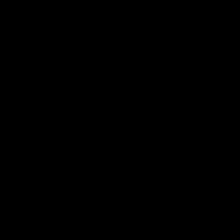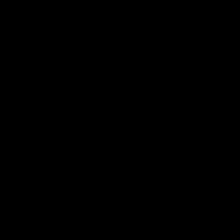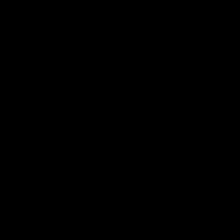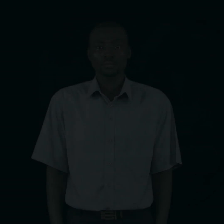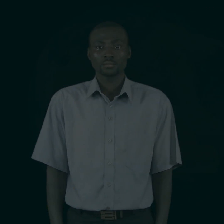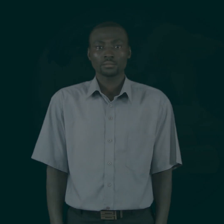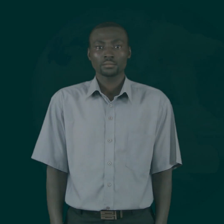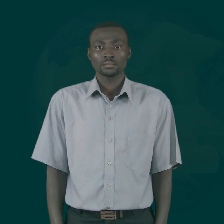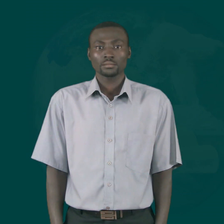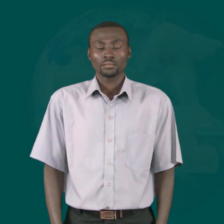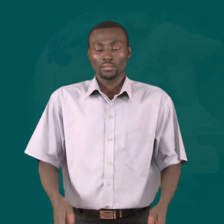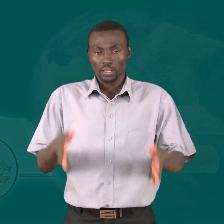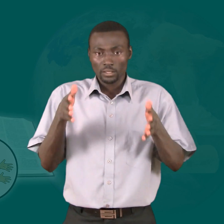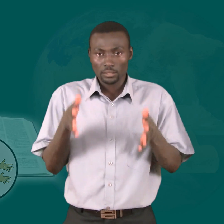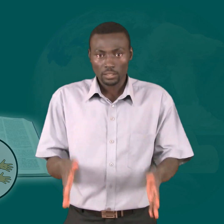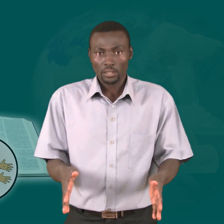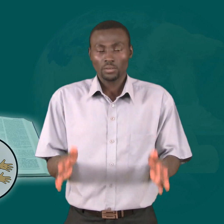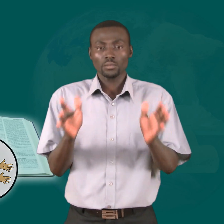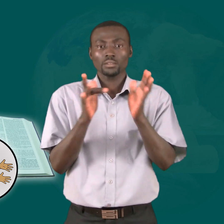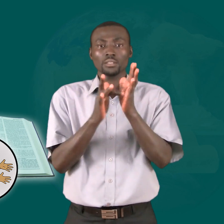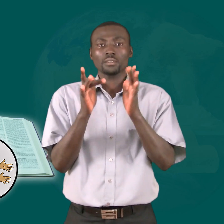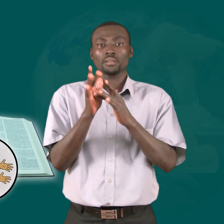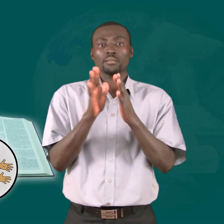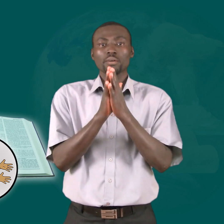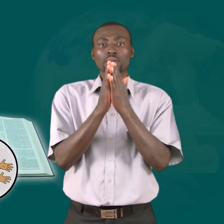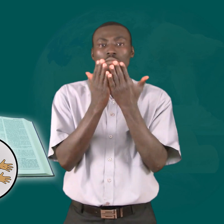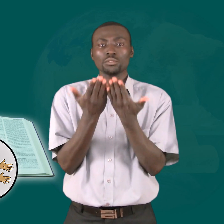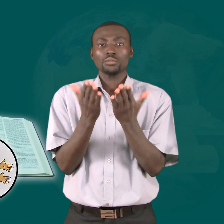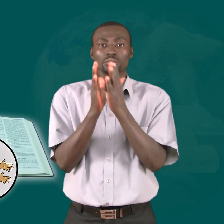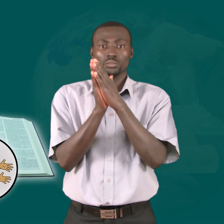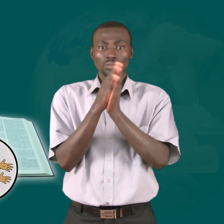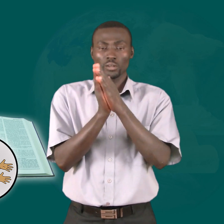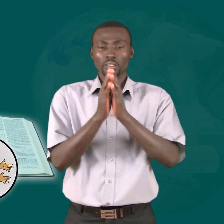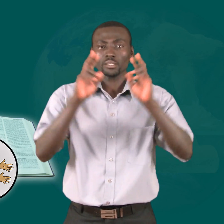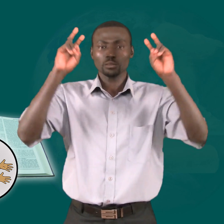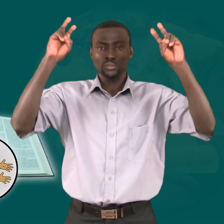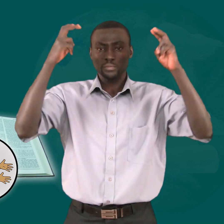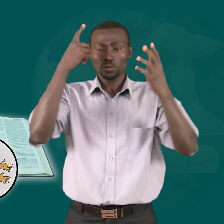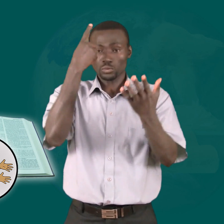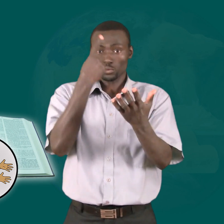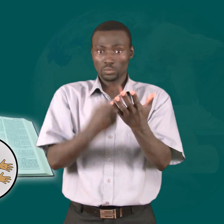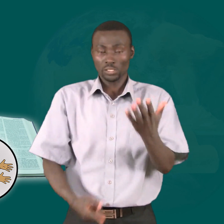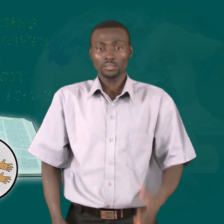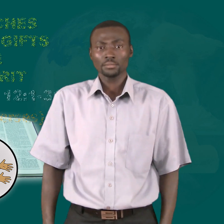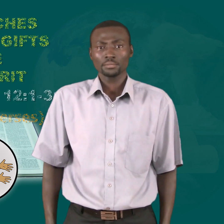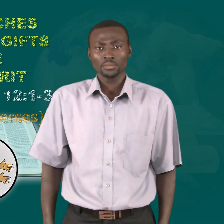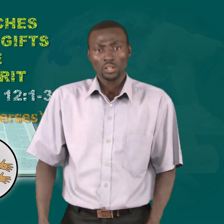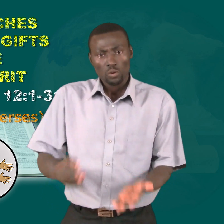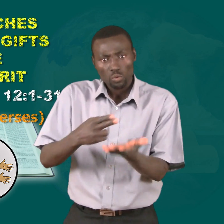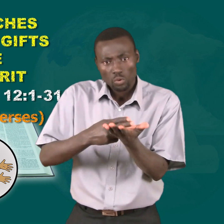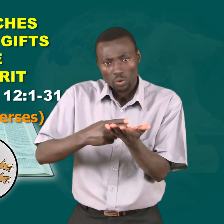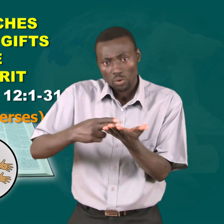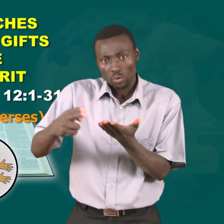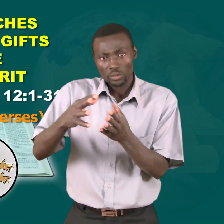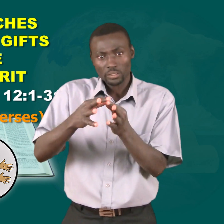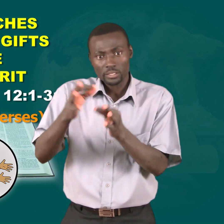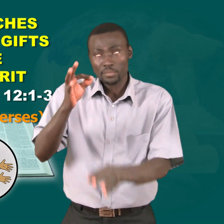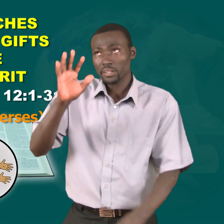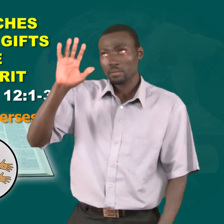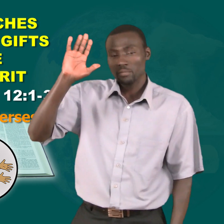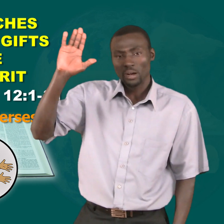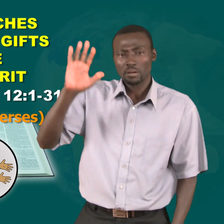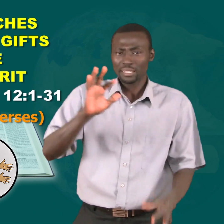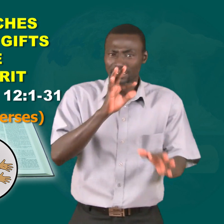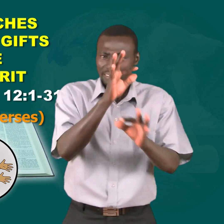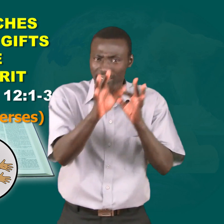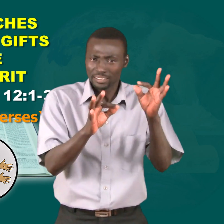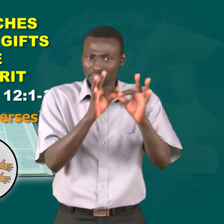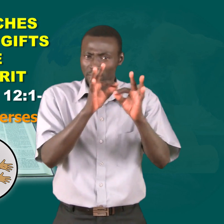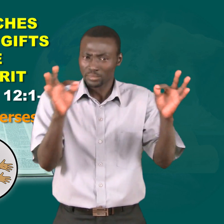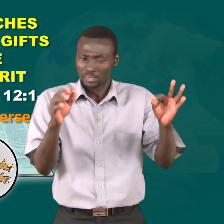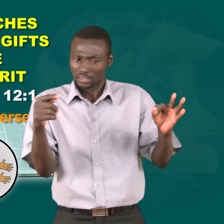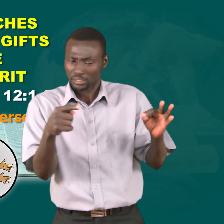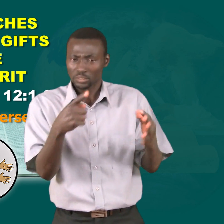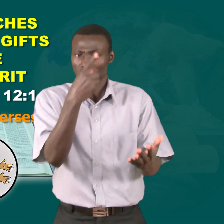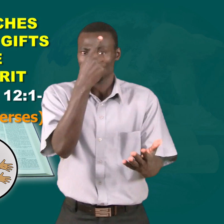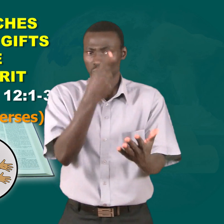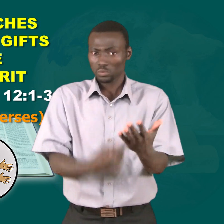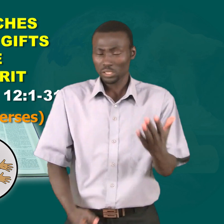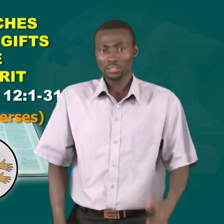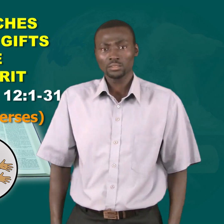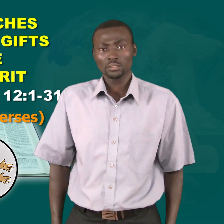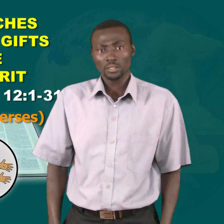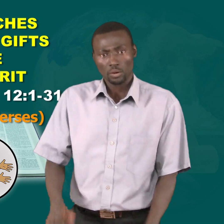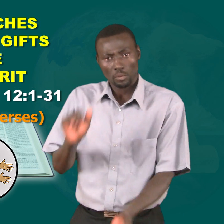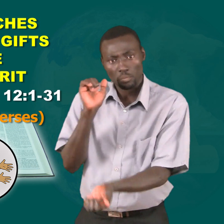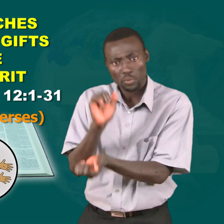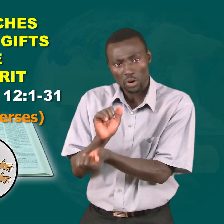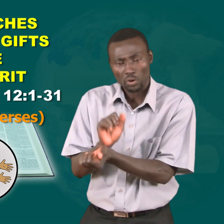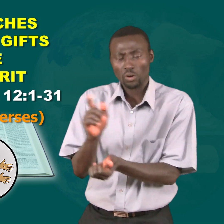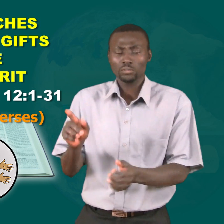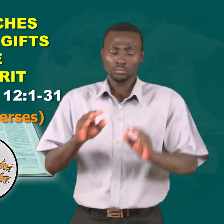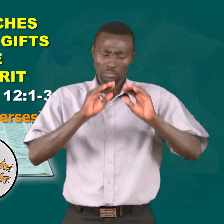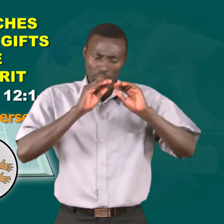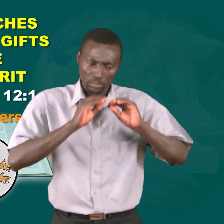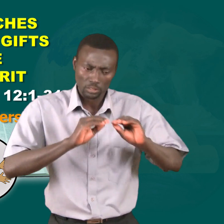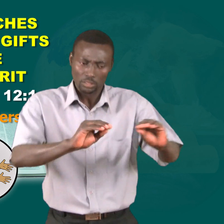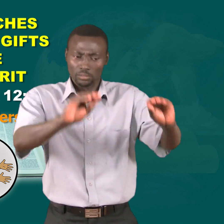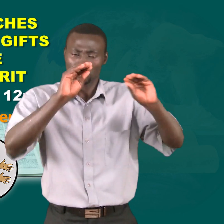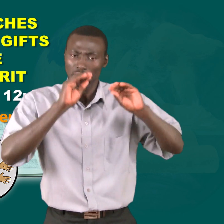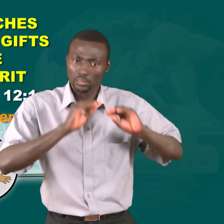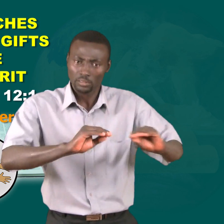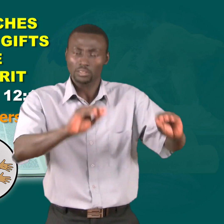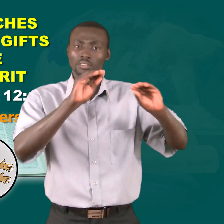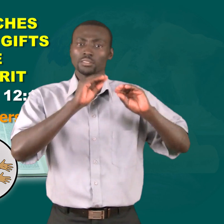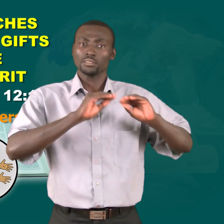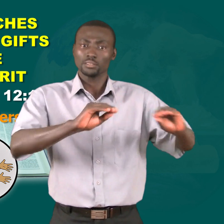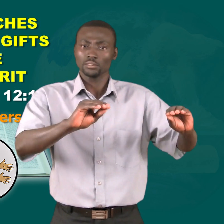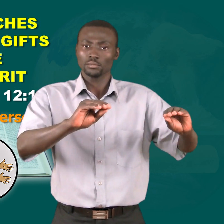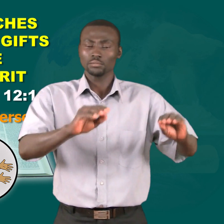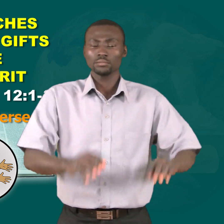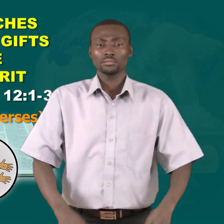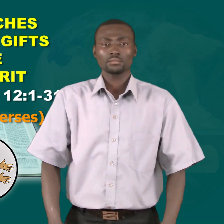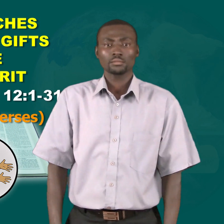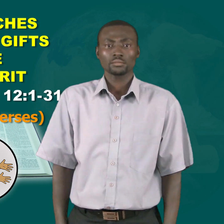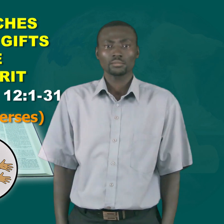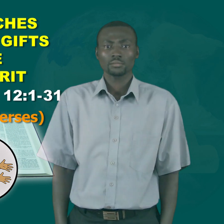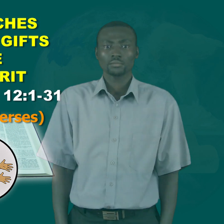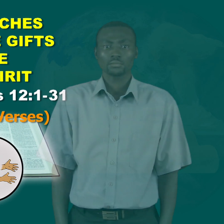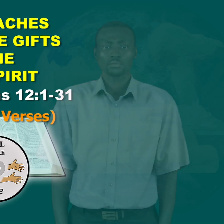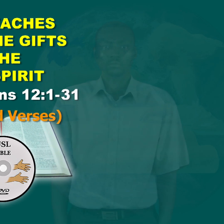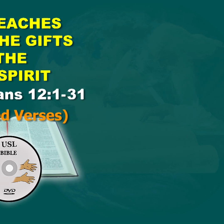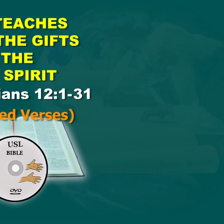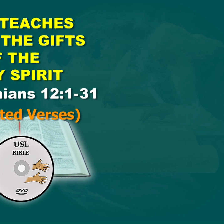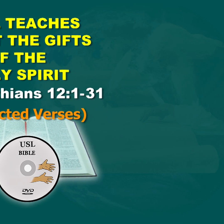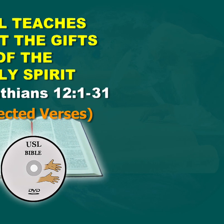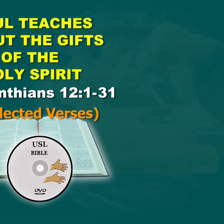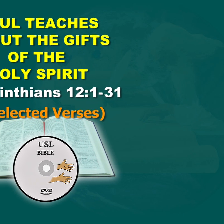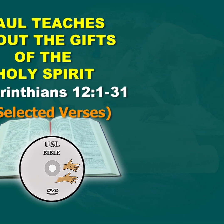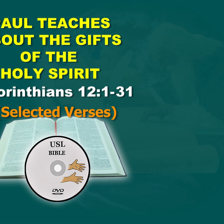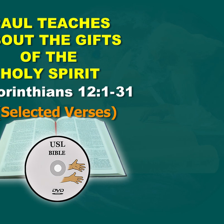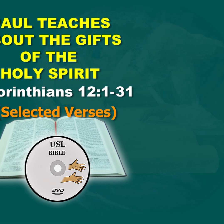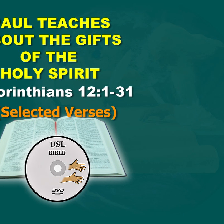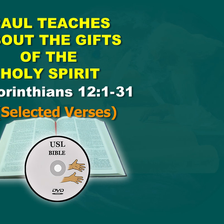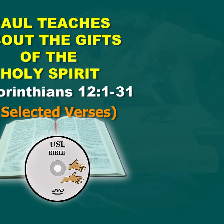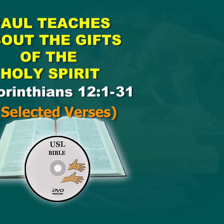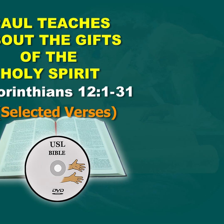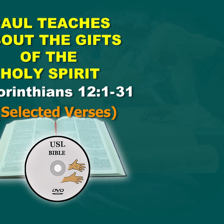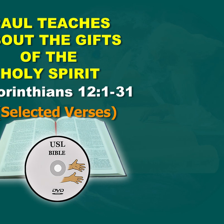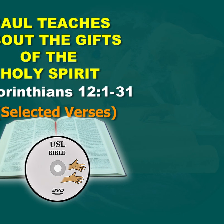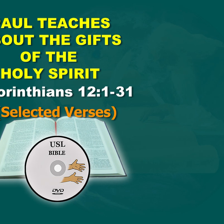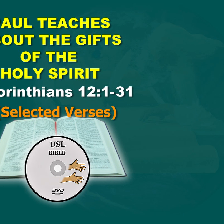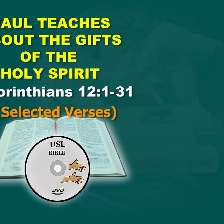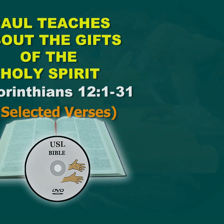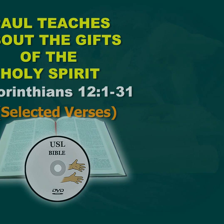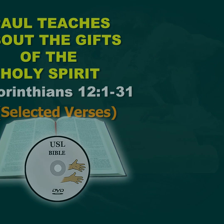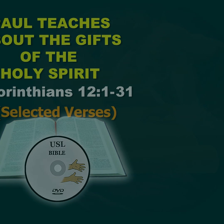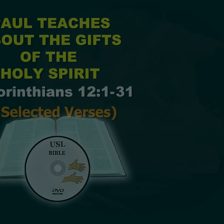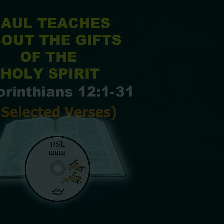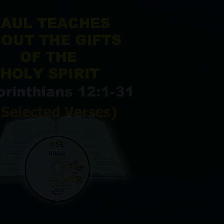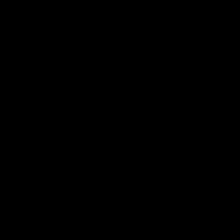Paul teaches about the gifts of the Holy Spirit